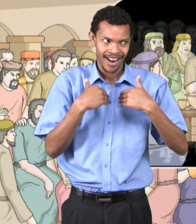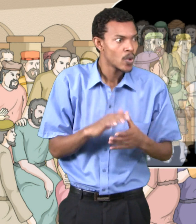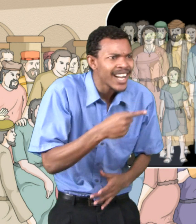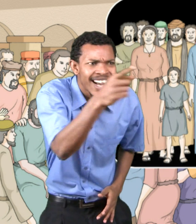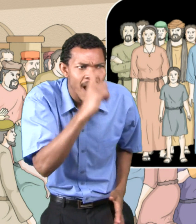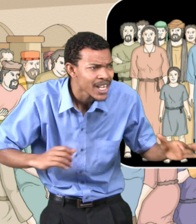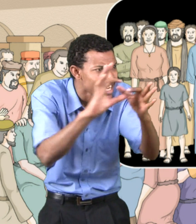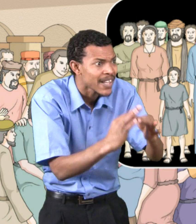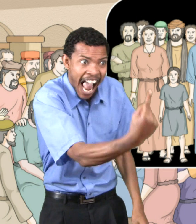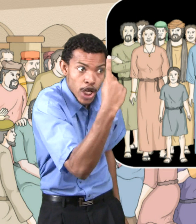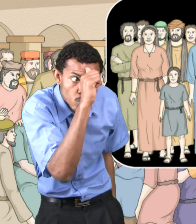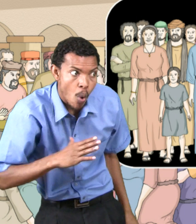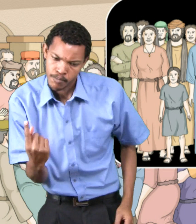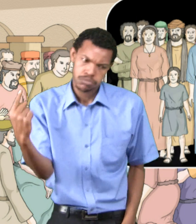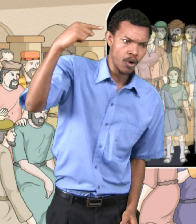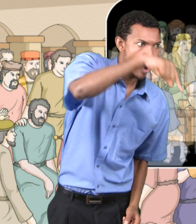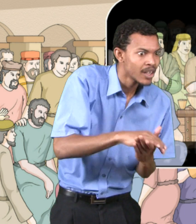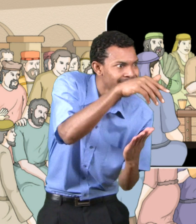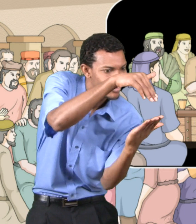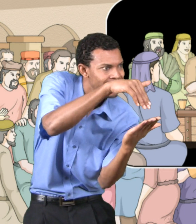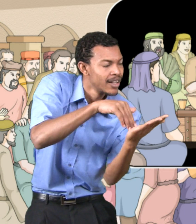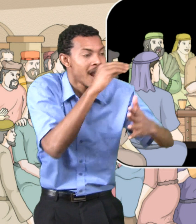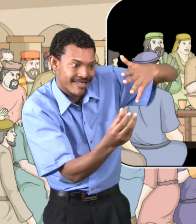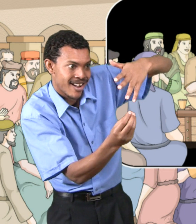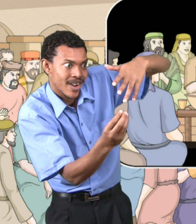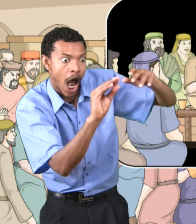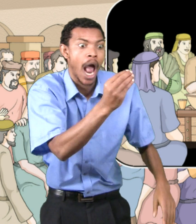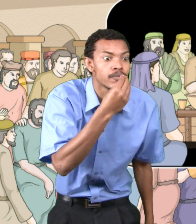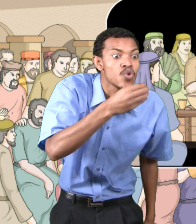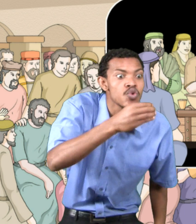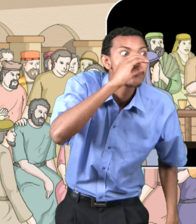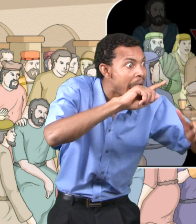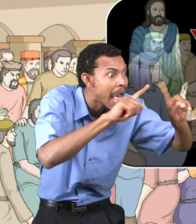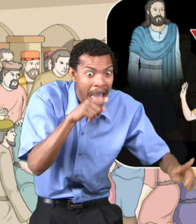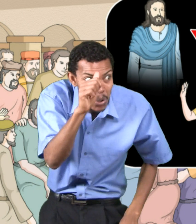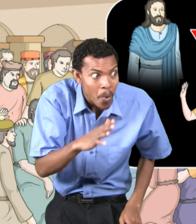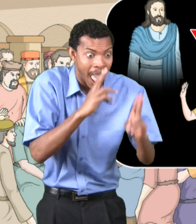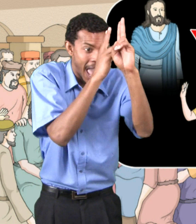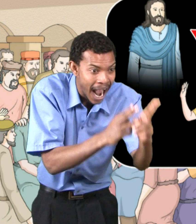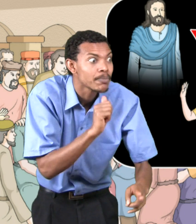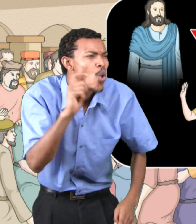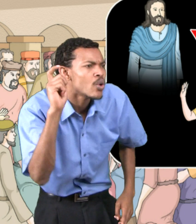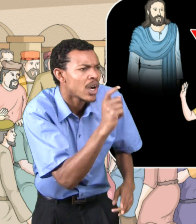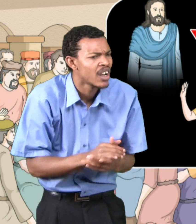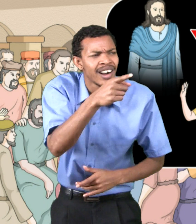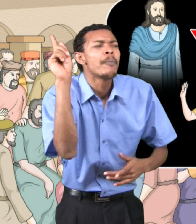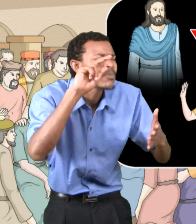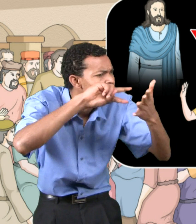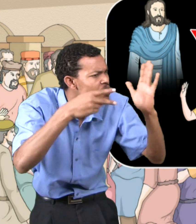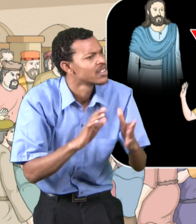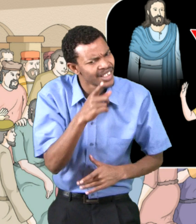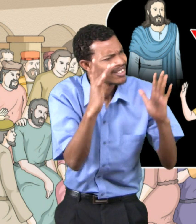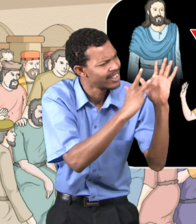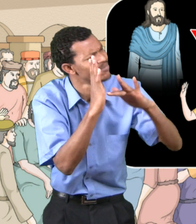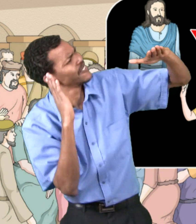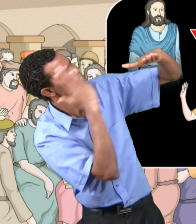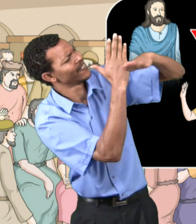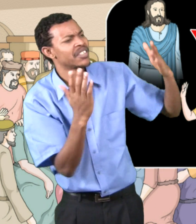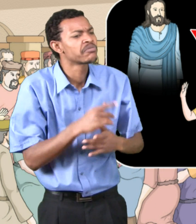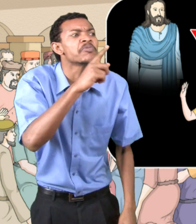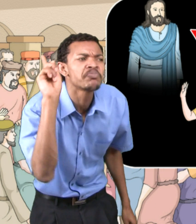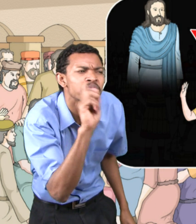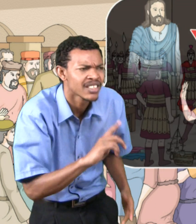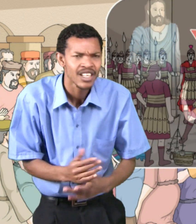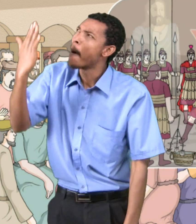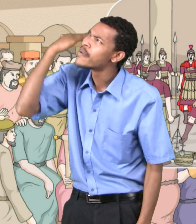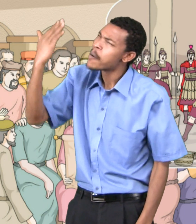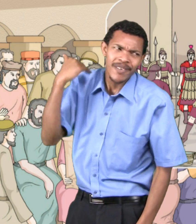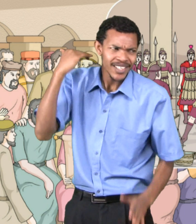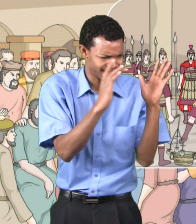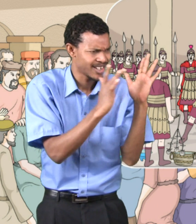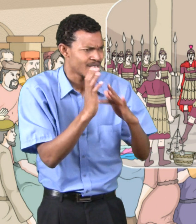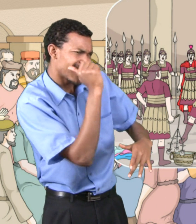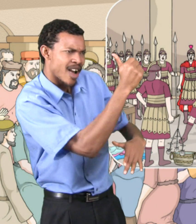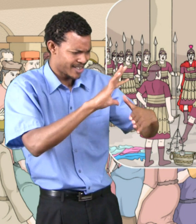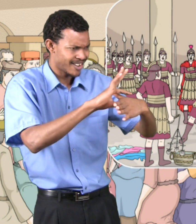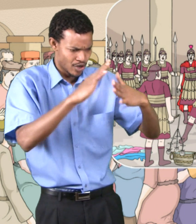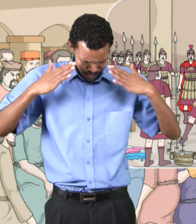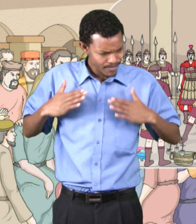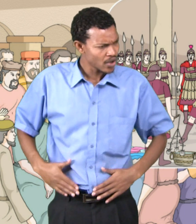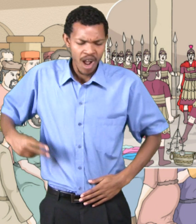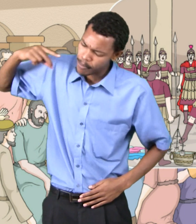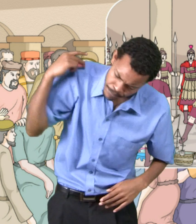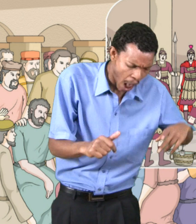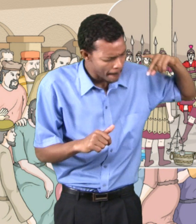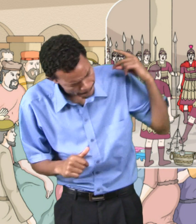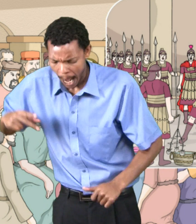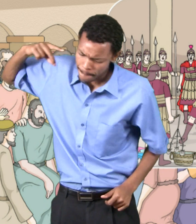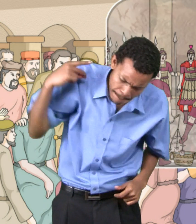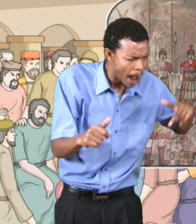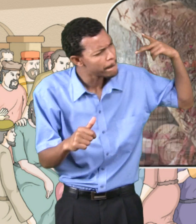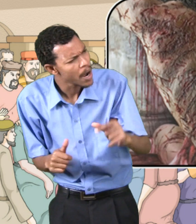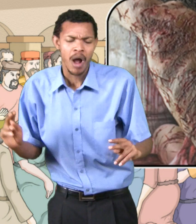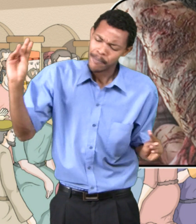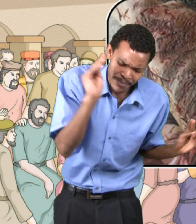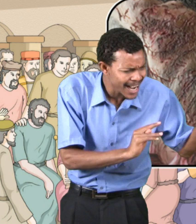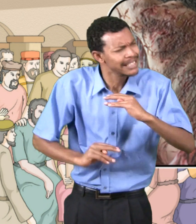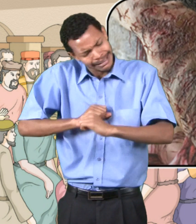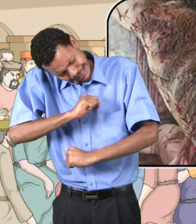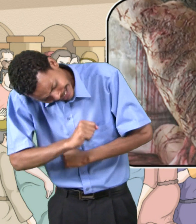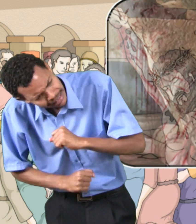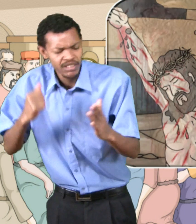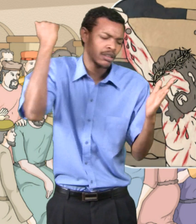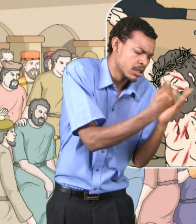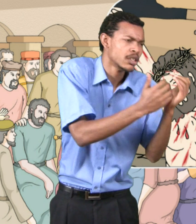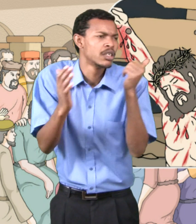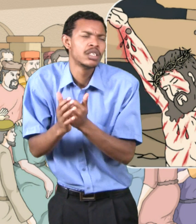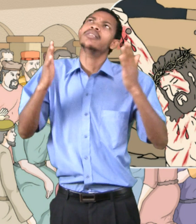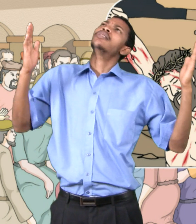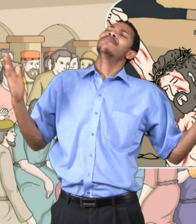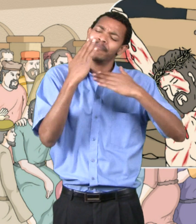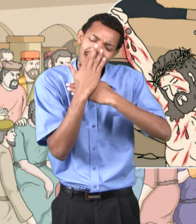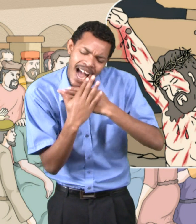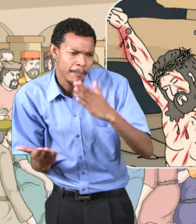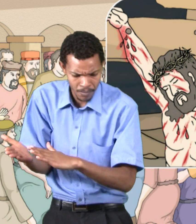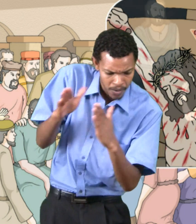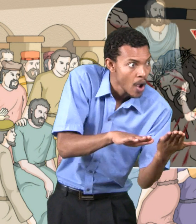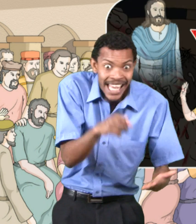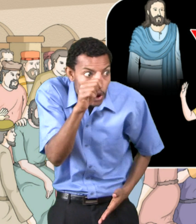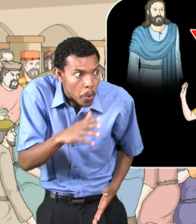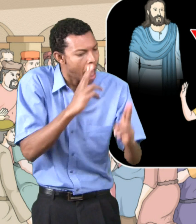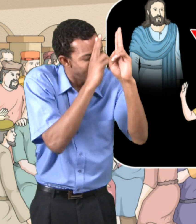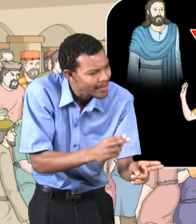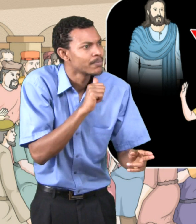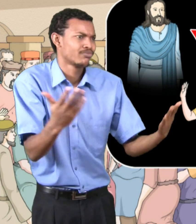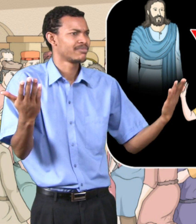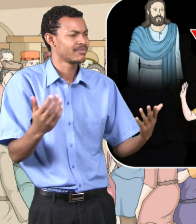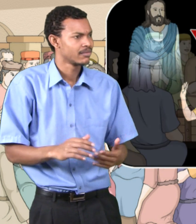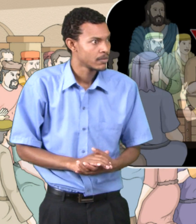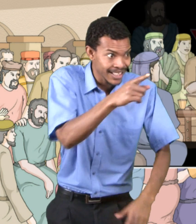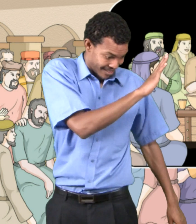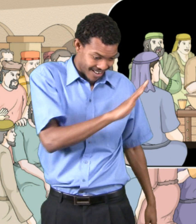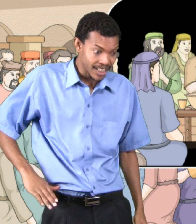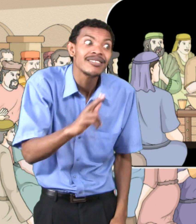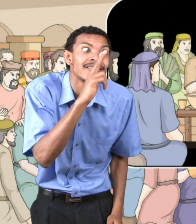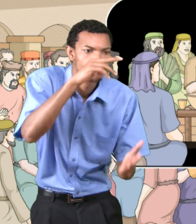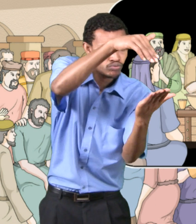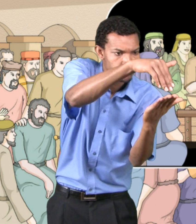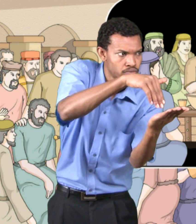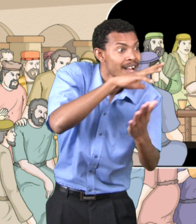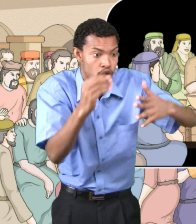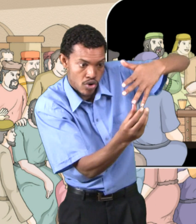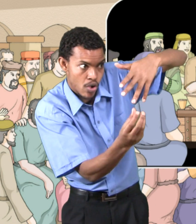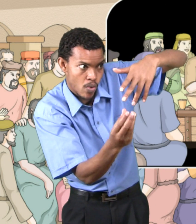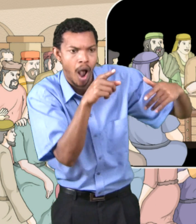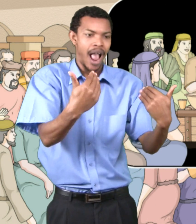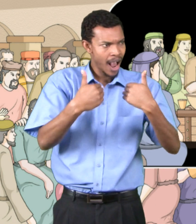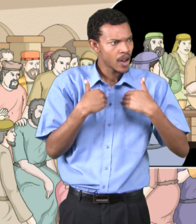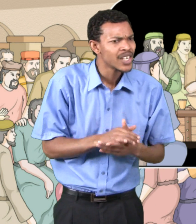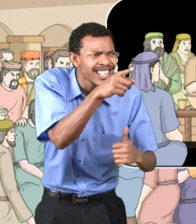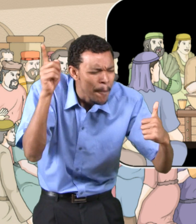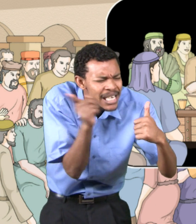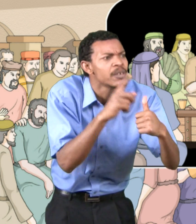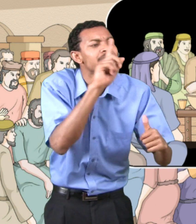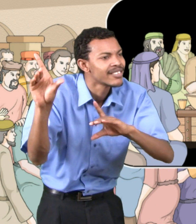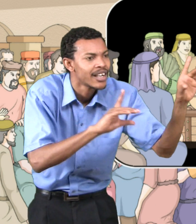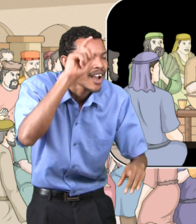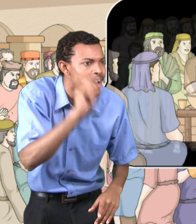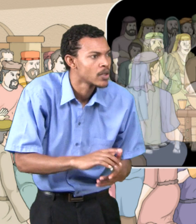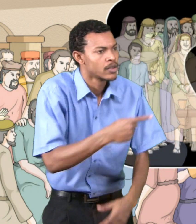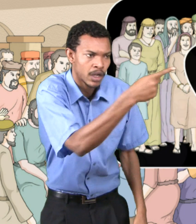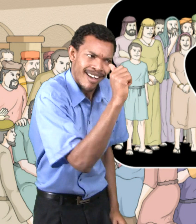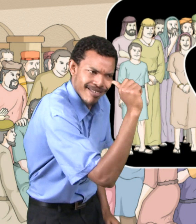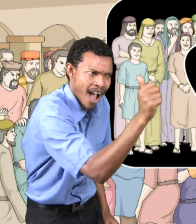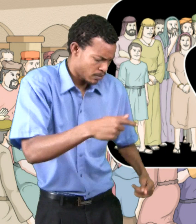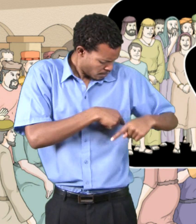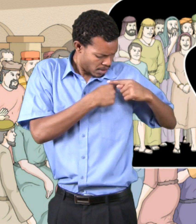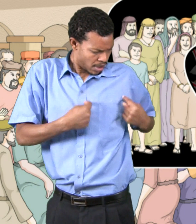Therefore, whoever eats the bread or drinks the cup of the Lord in an unworthy manner will be guilty of sinning against the body and blood of the Lord.